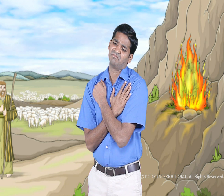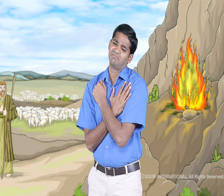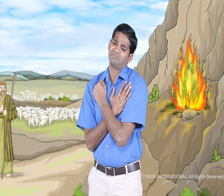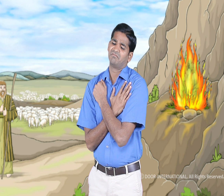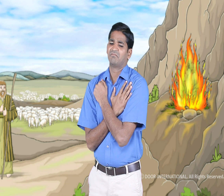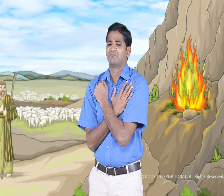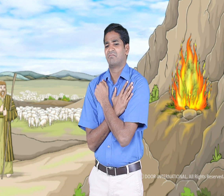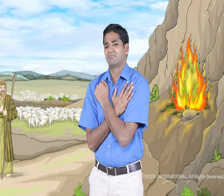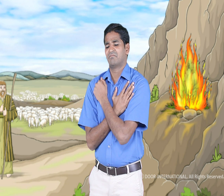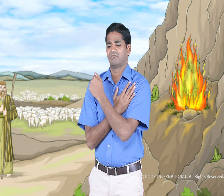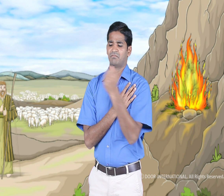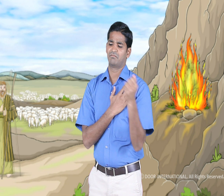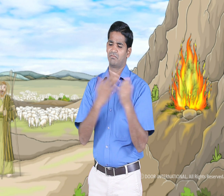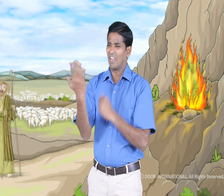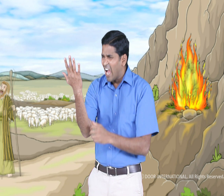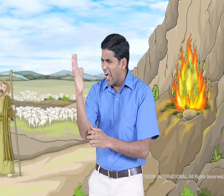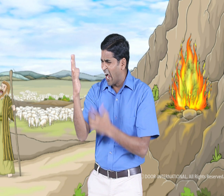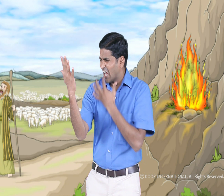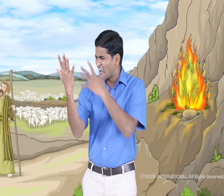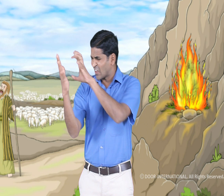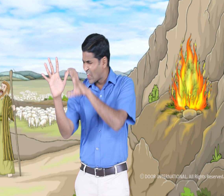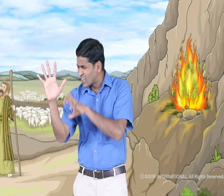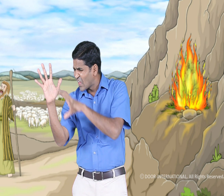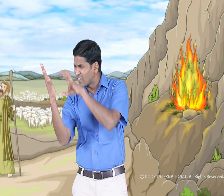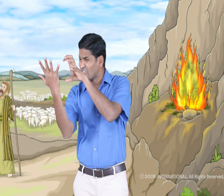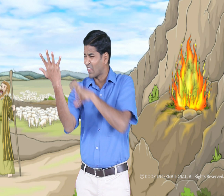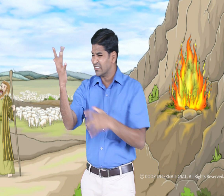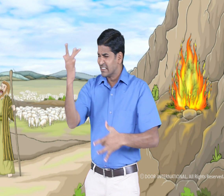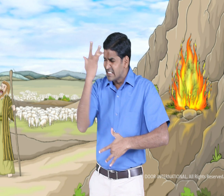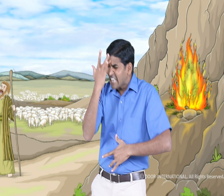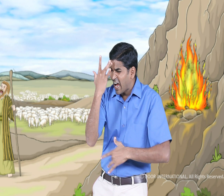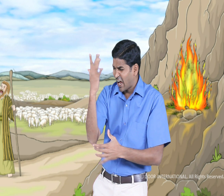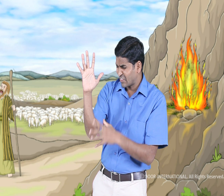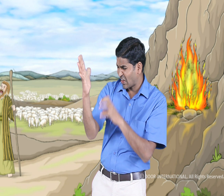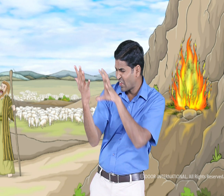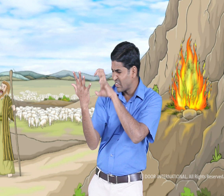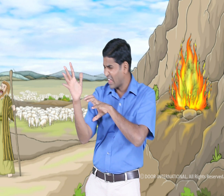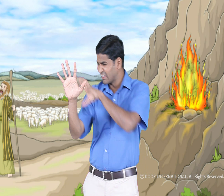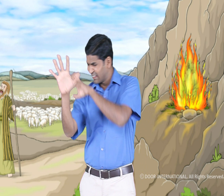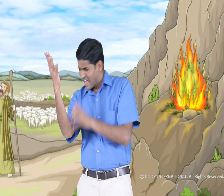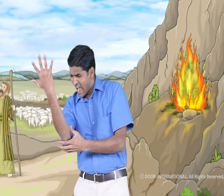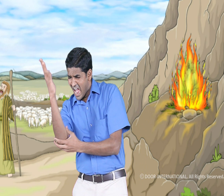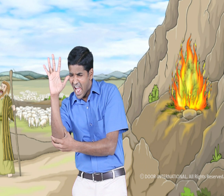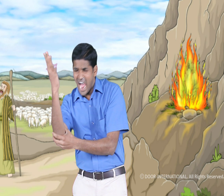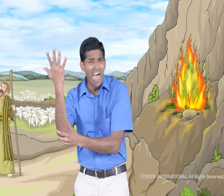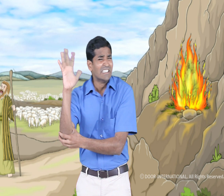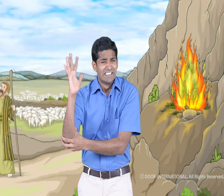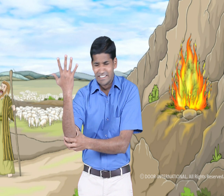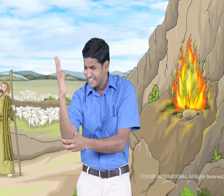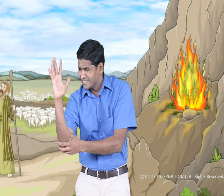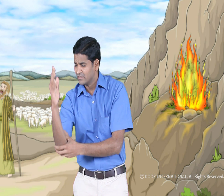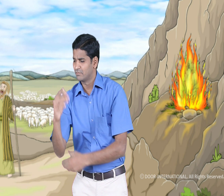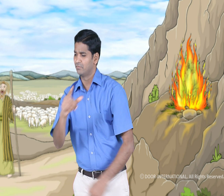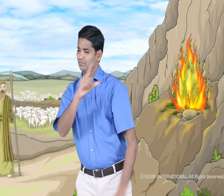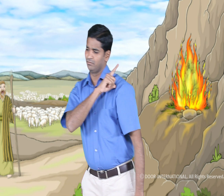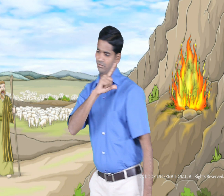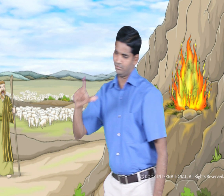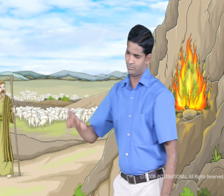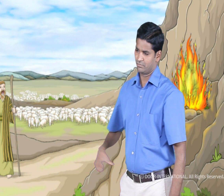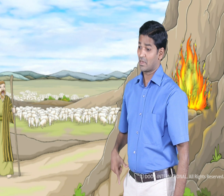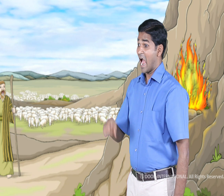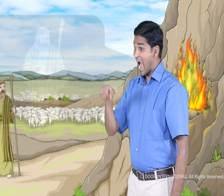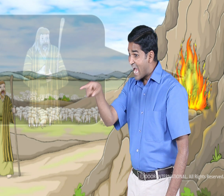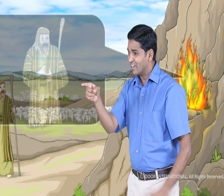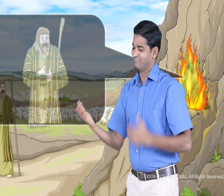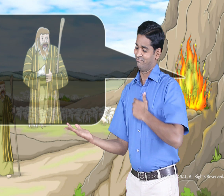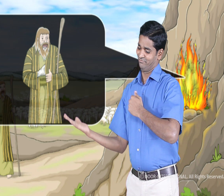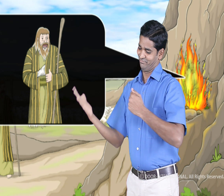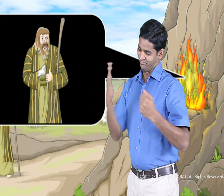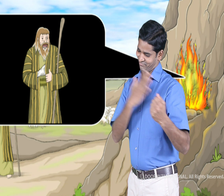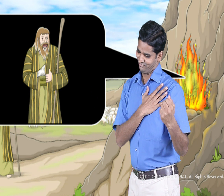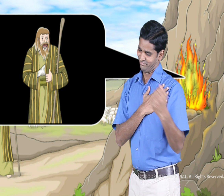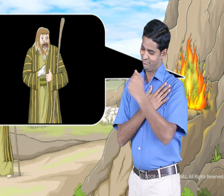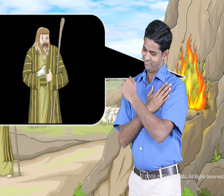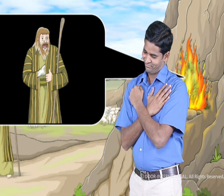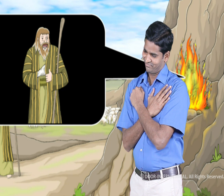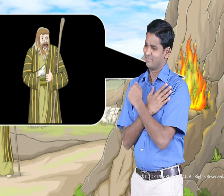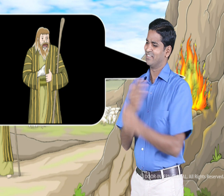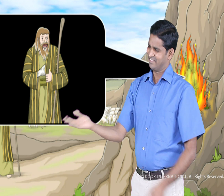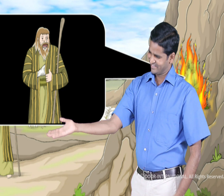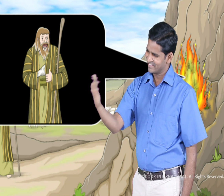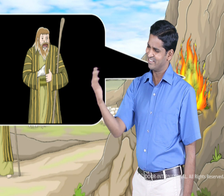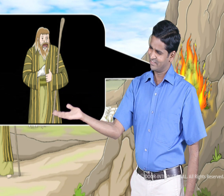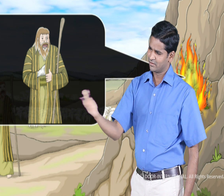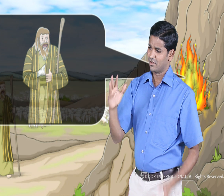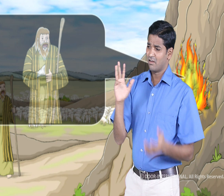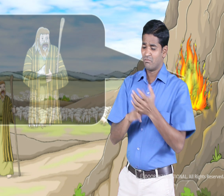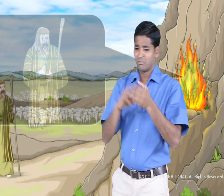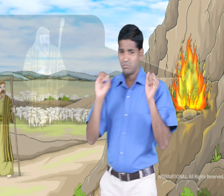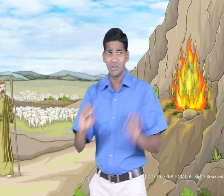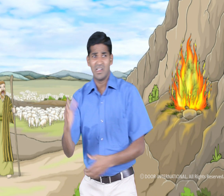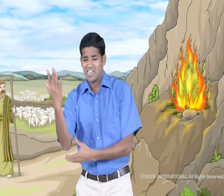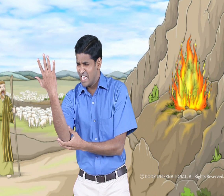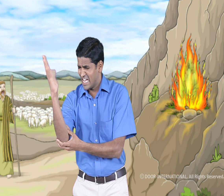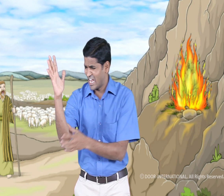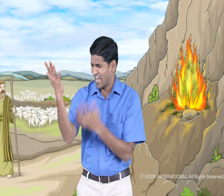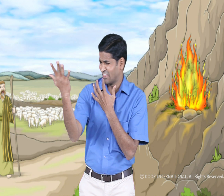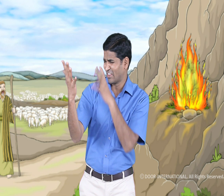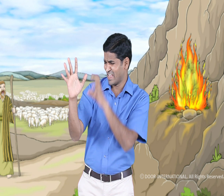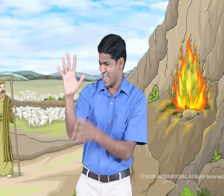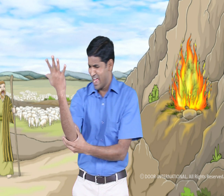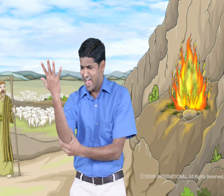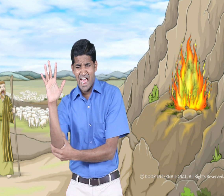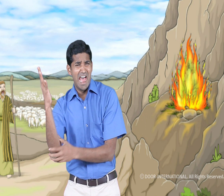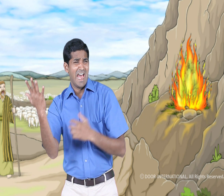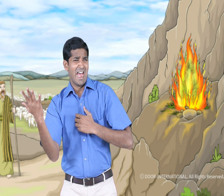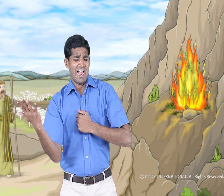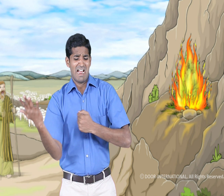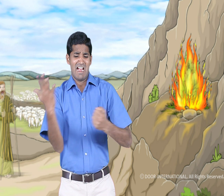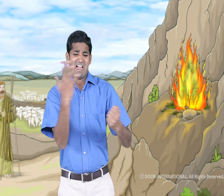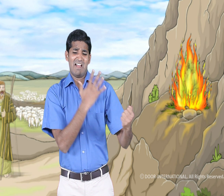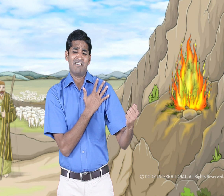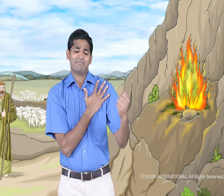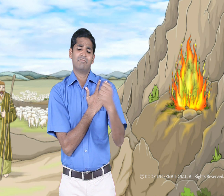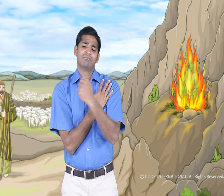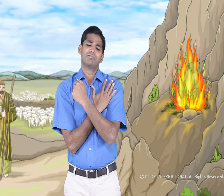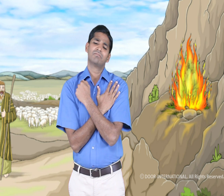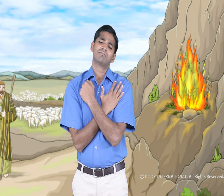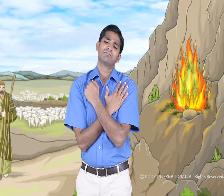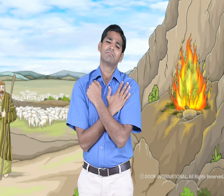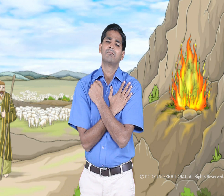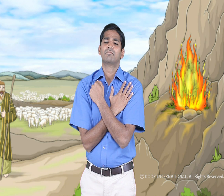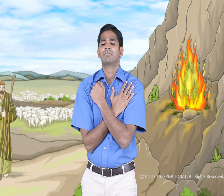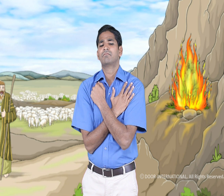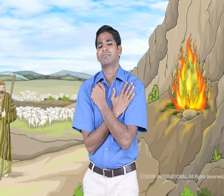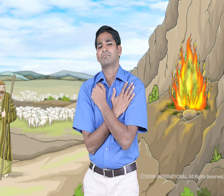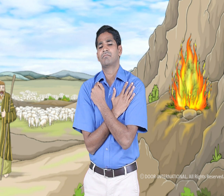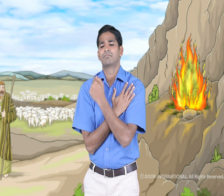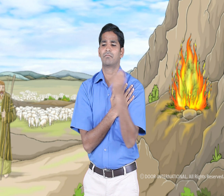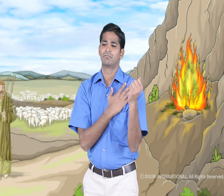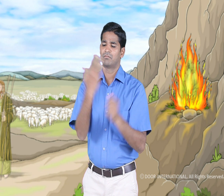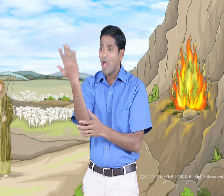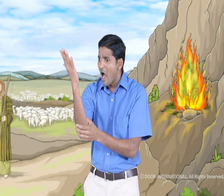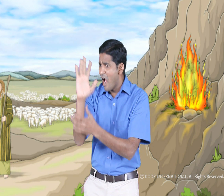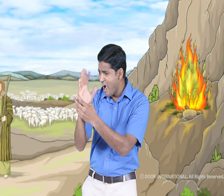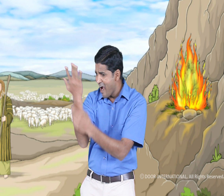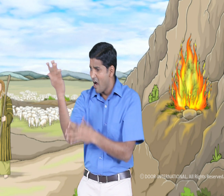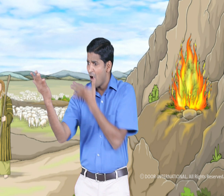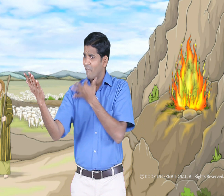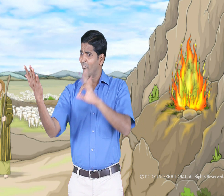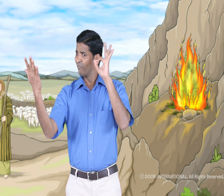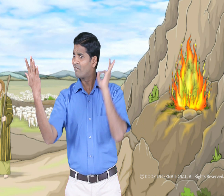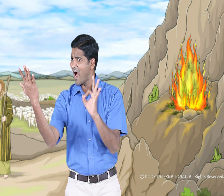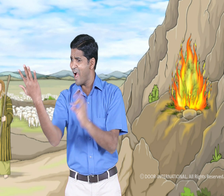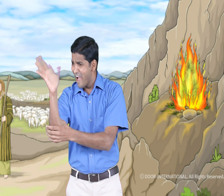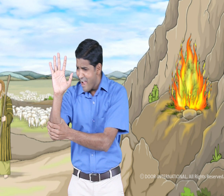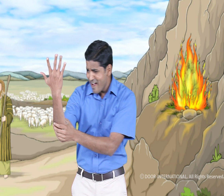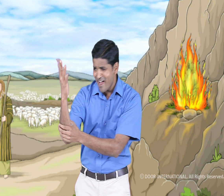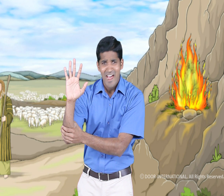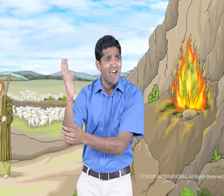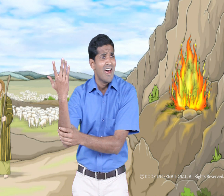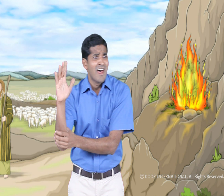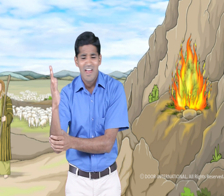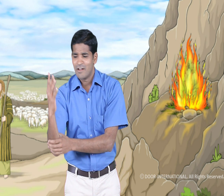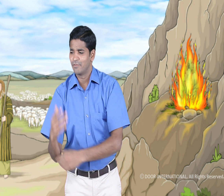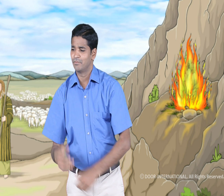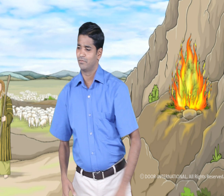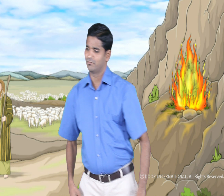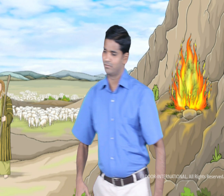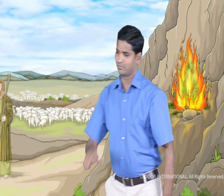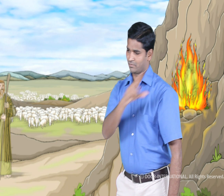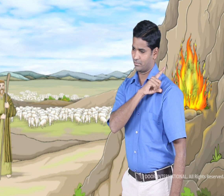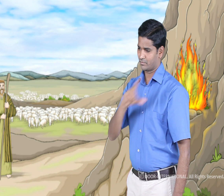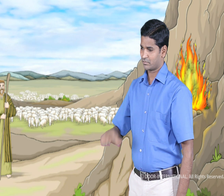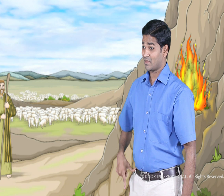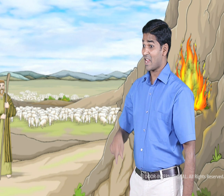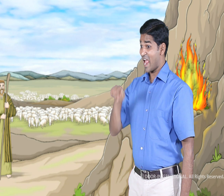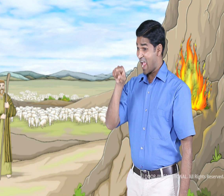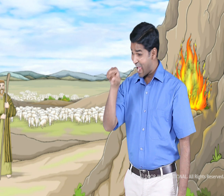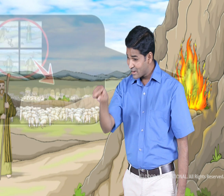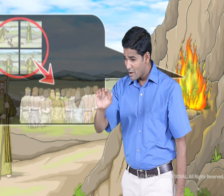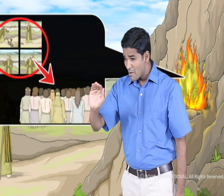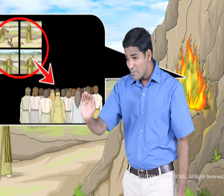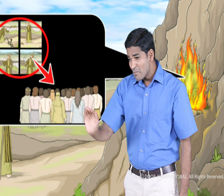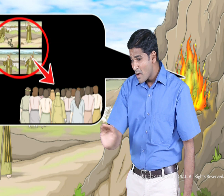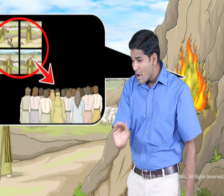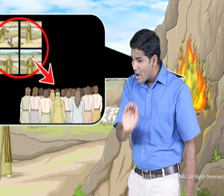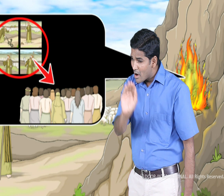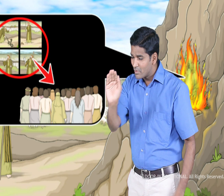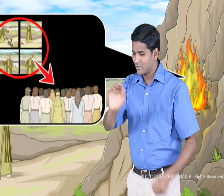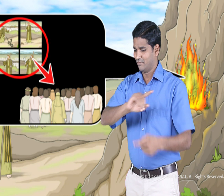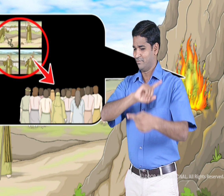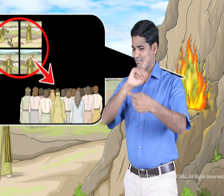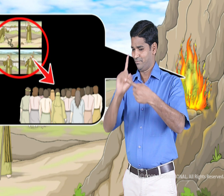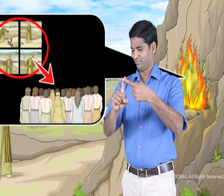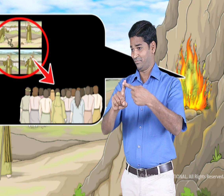So he put his hand inside his cloak, and when he took it out, his hand was leprous, white as snow. “Put your hand back inside your cloak,” said the LORD. So Moses put his hand back inside his cloak, and when he took it out, it was restored, like the rest of his skin.